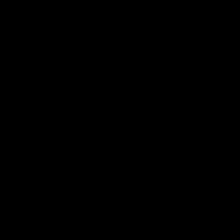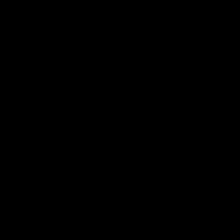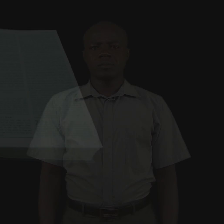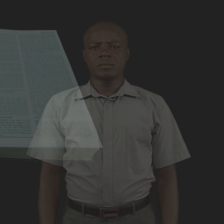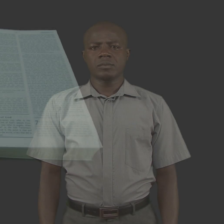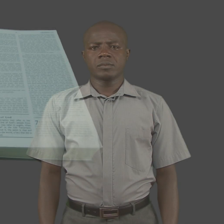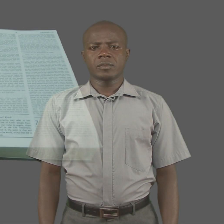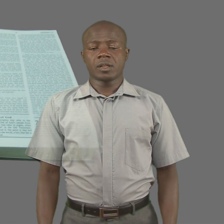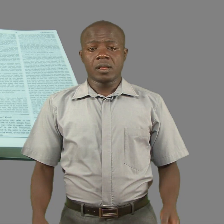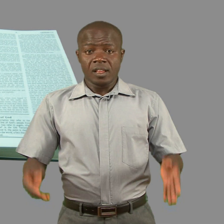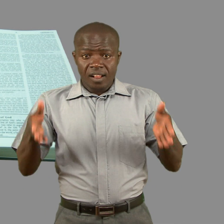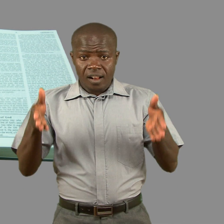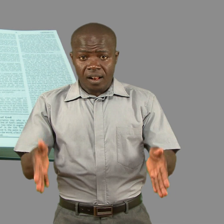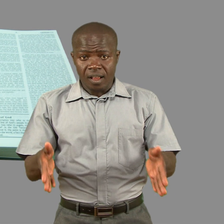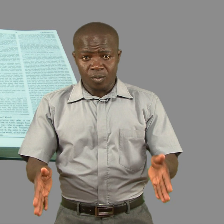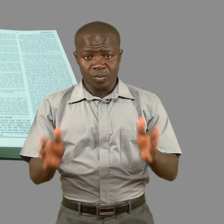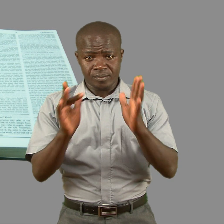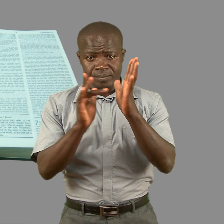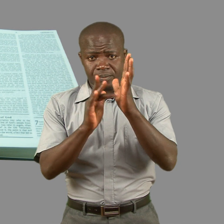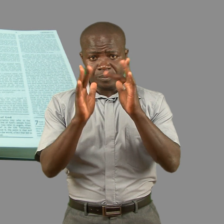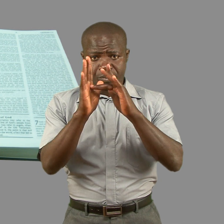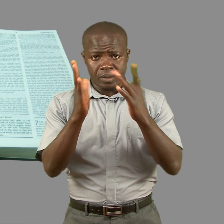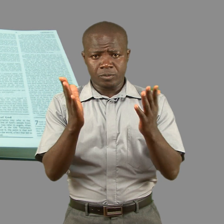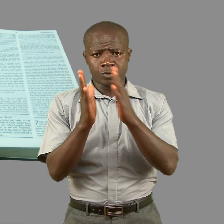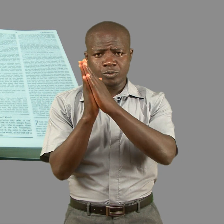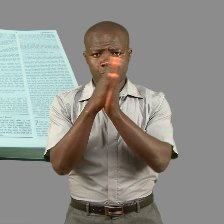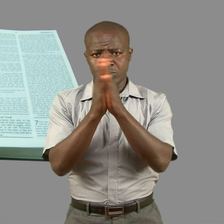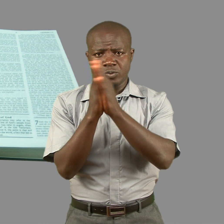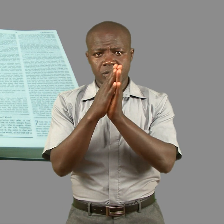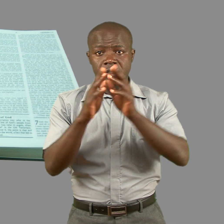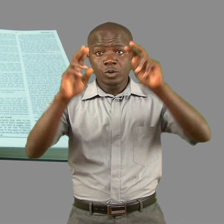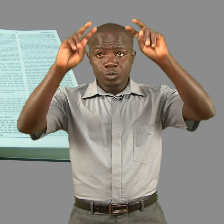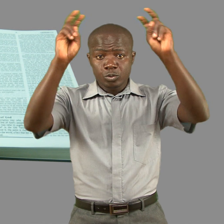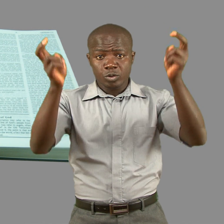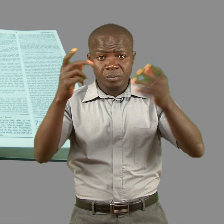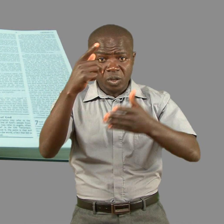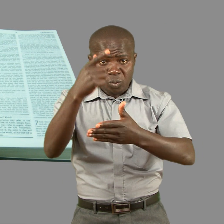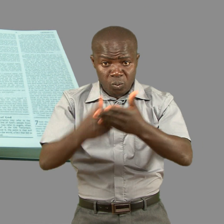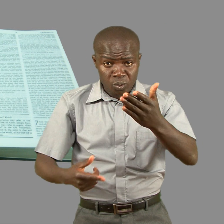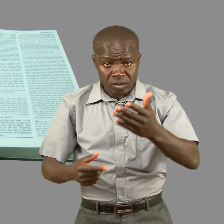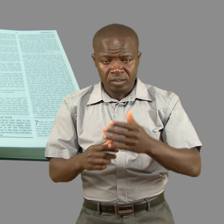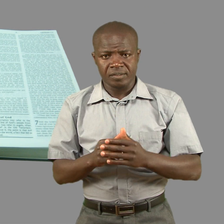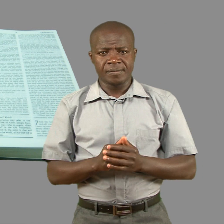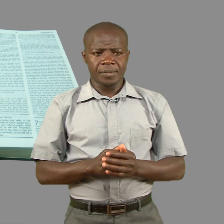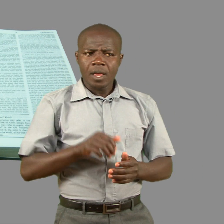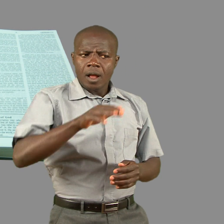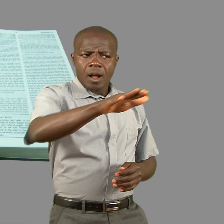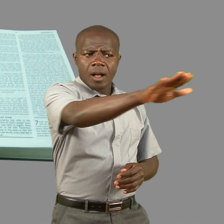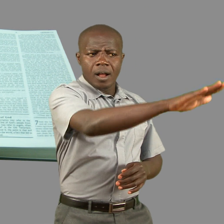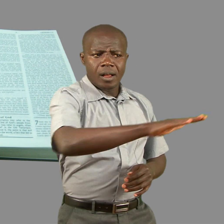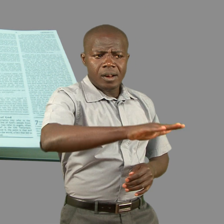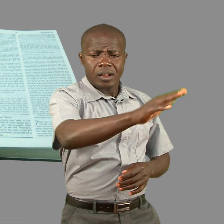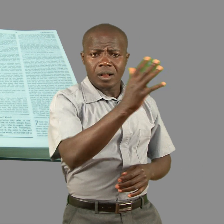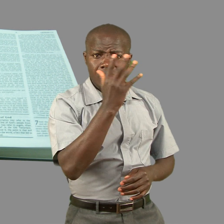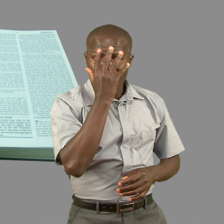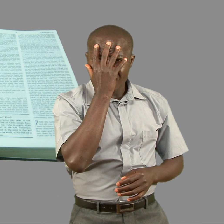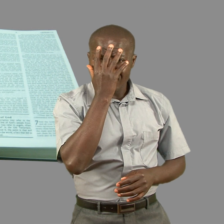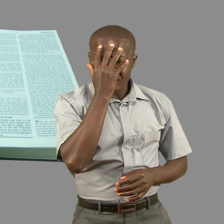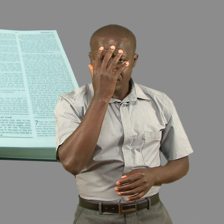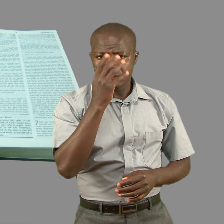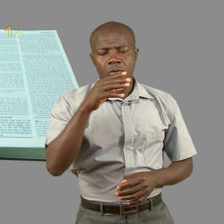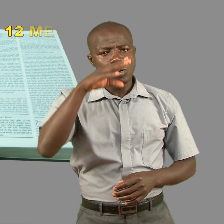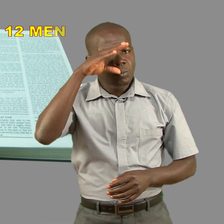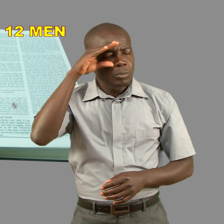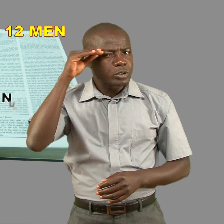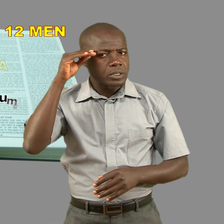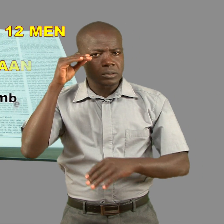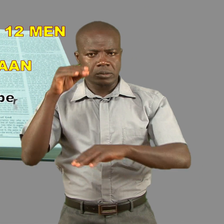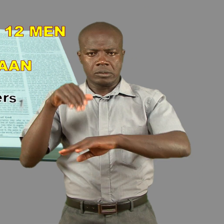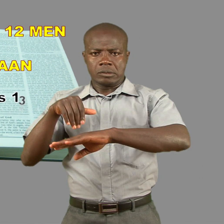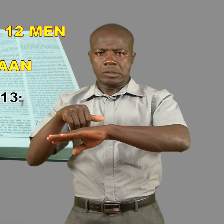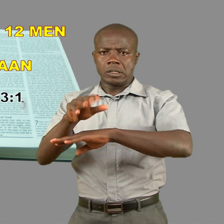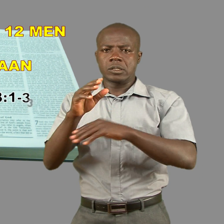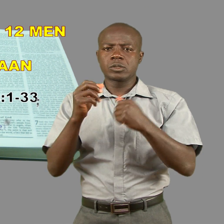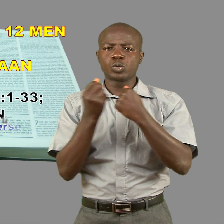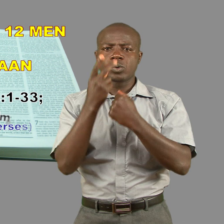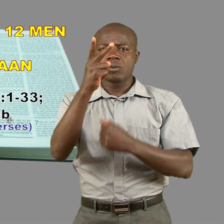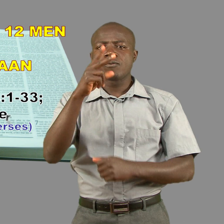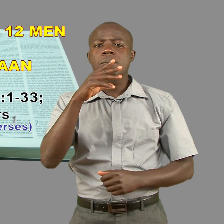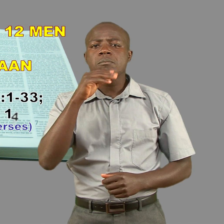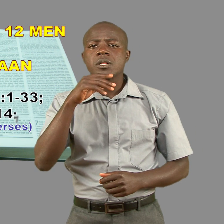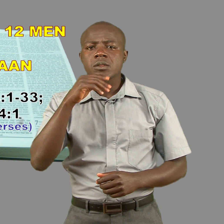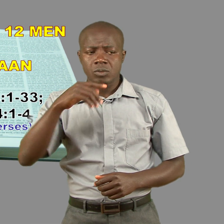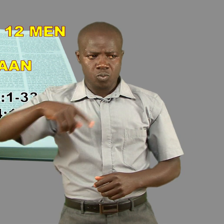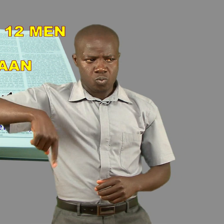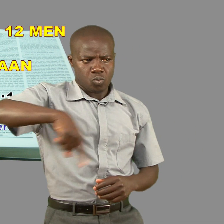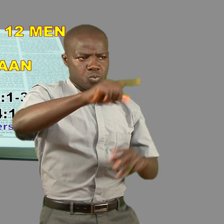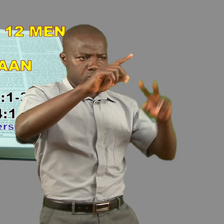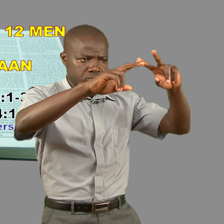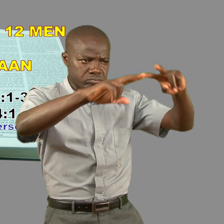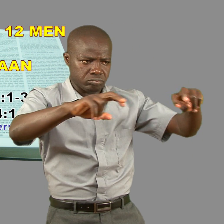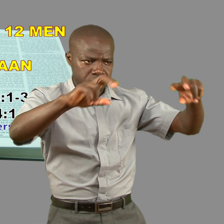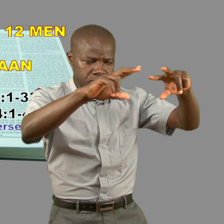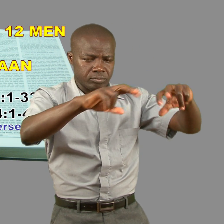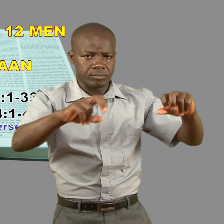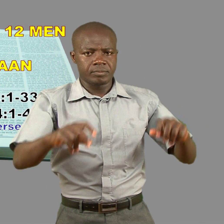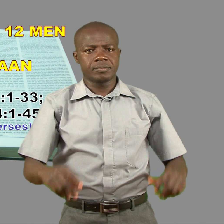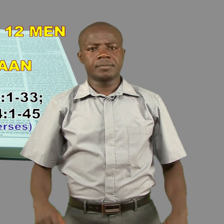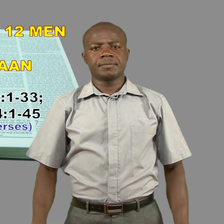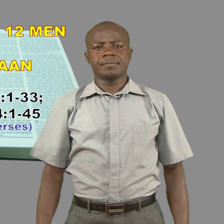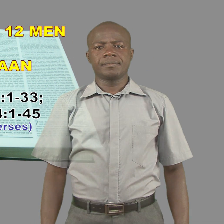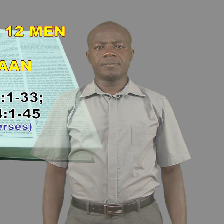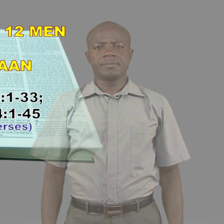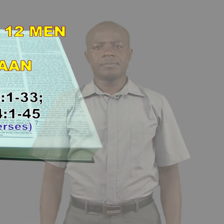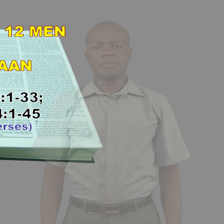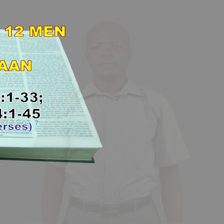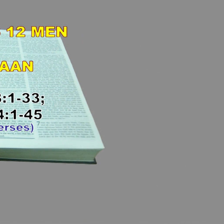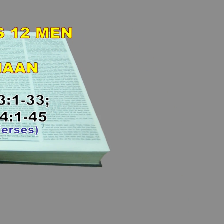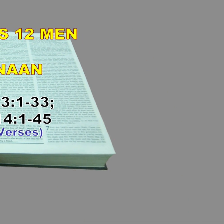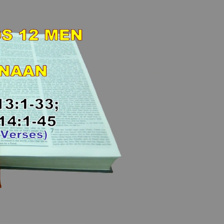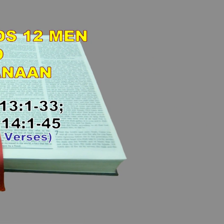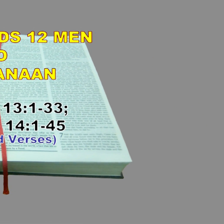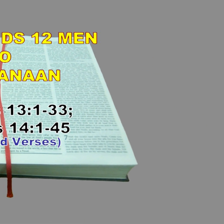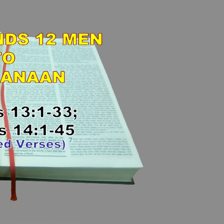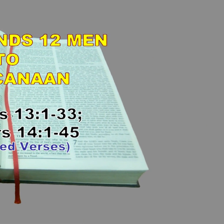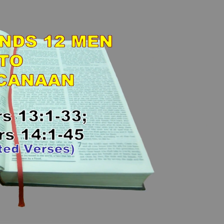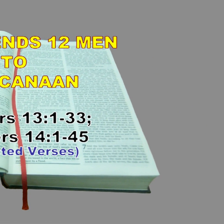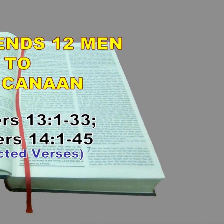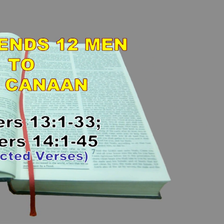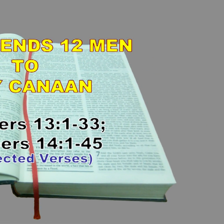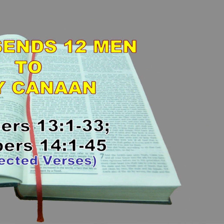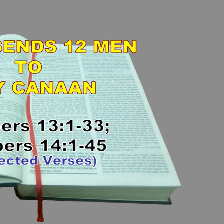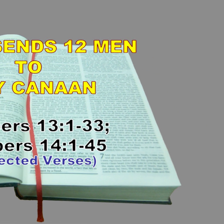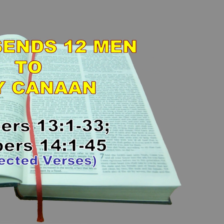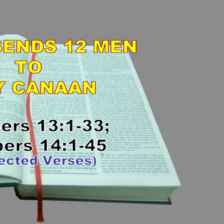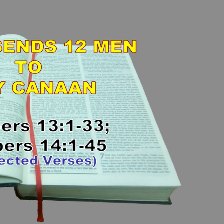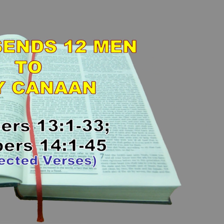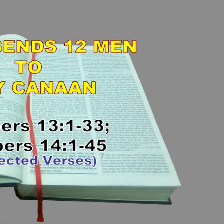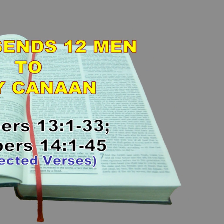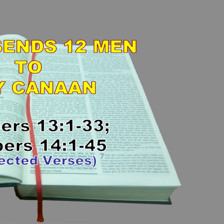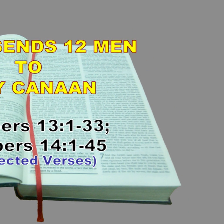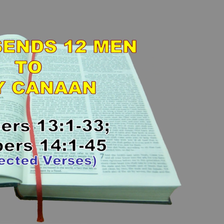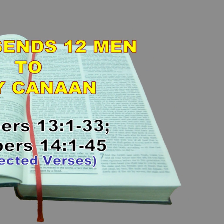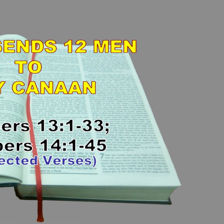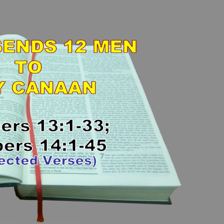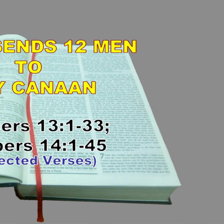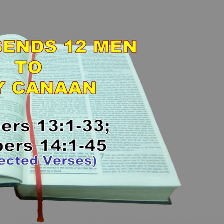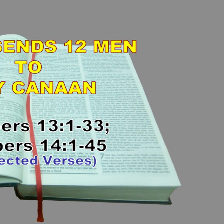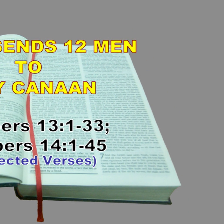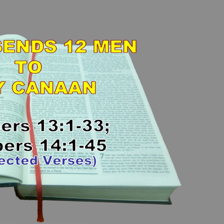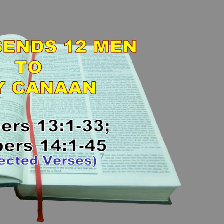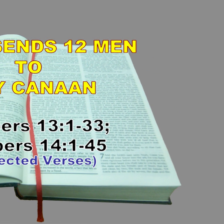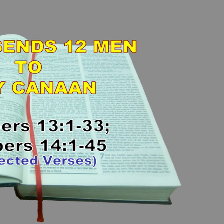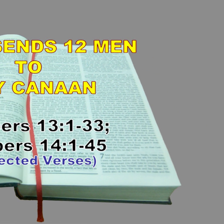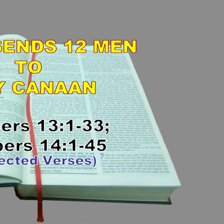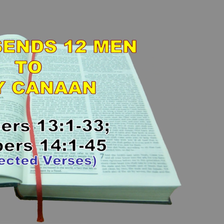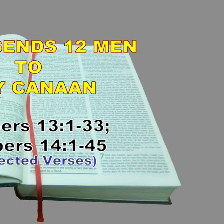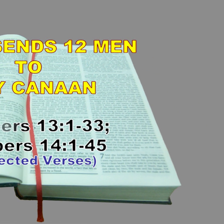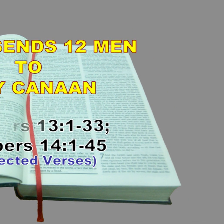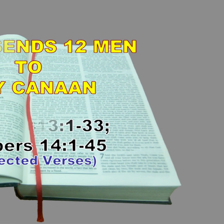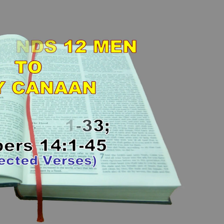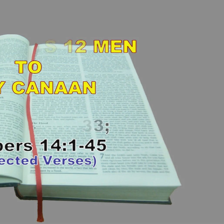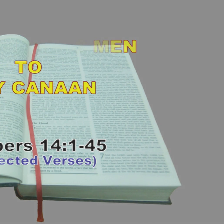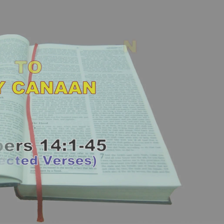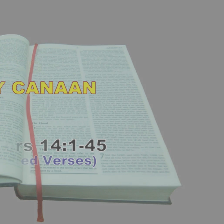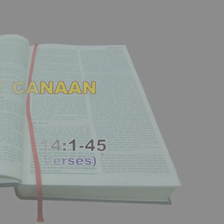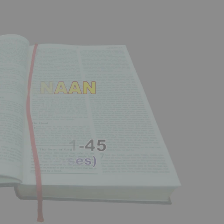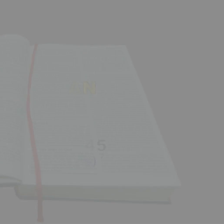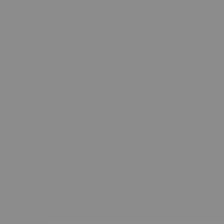Moses sends twelve men to spy Canaan